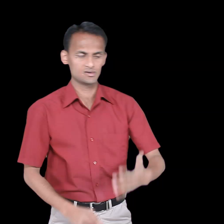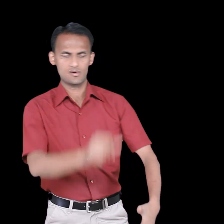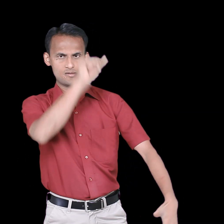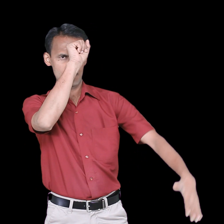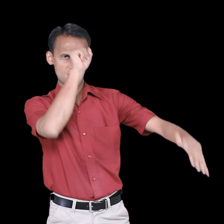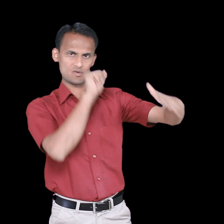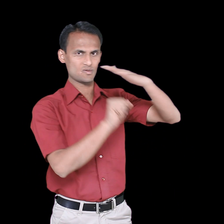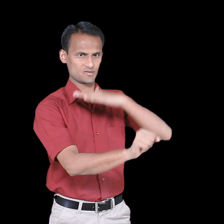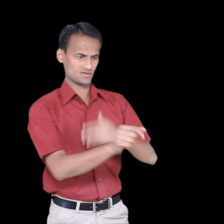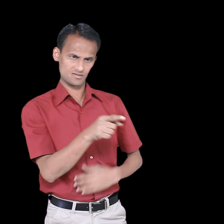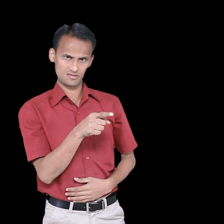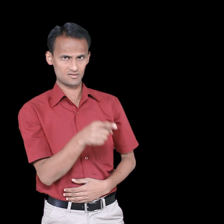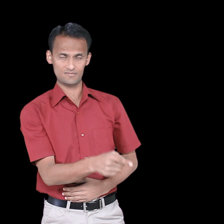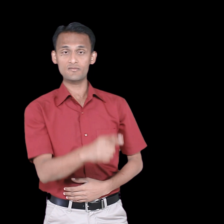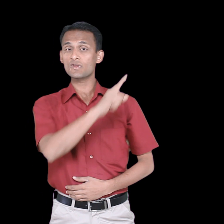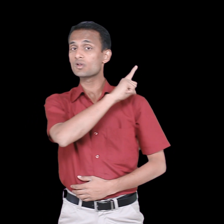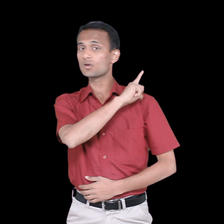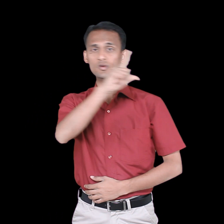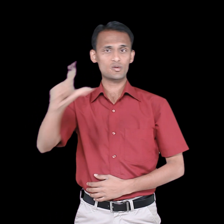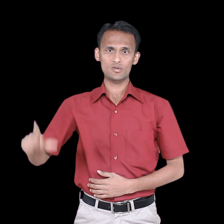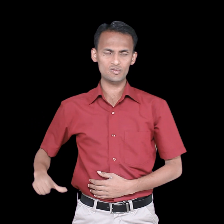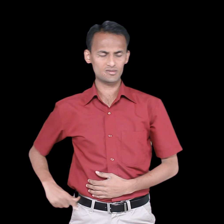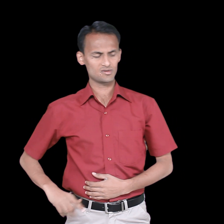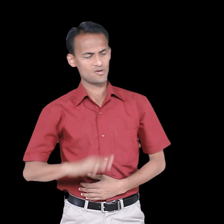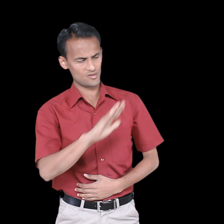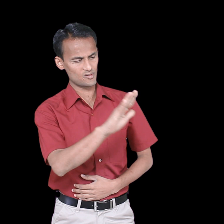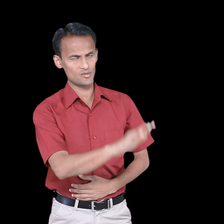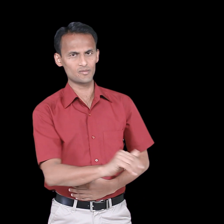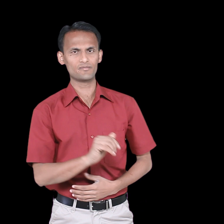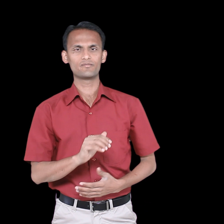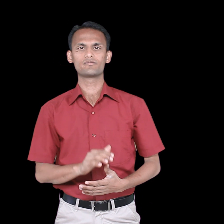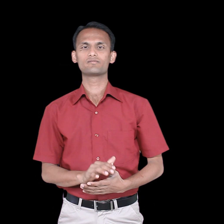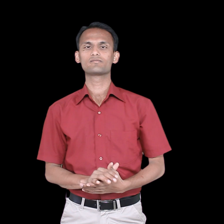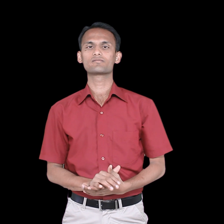The Lord calls Samuel